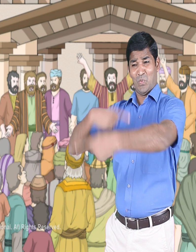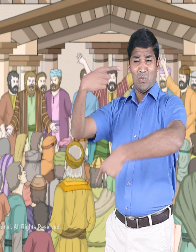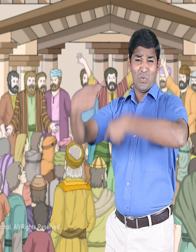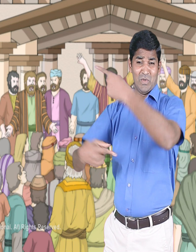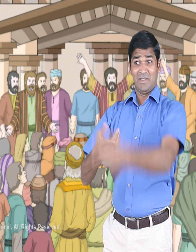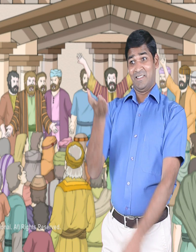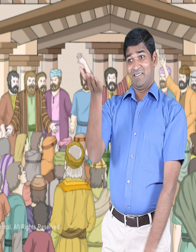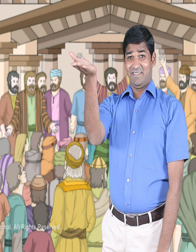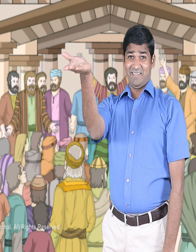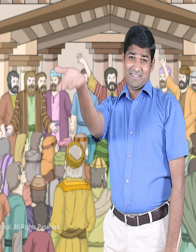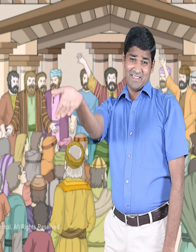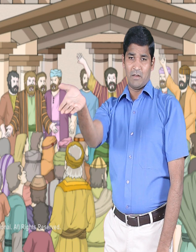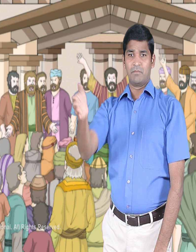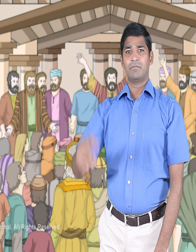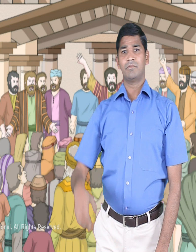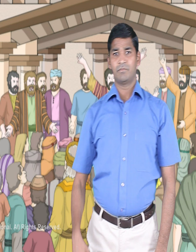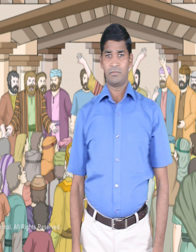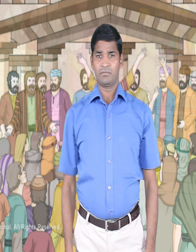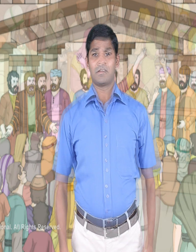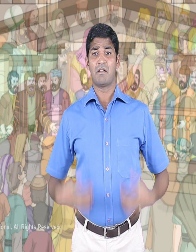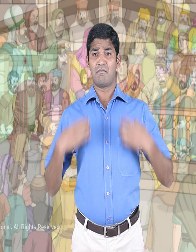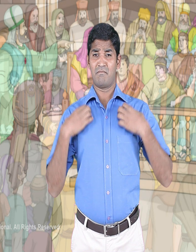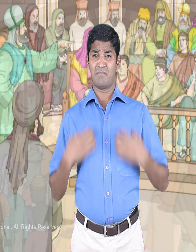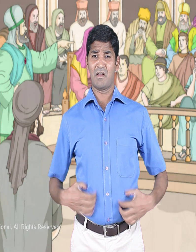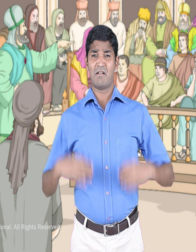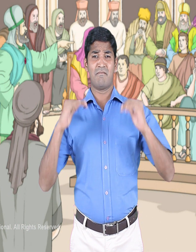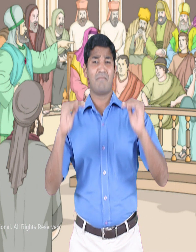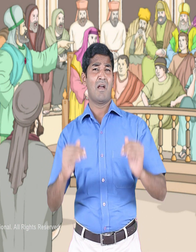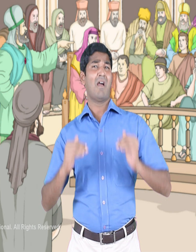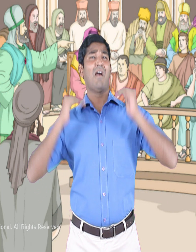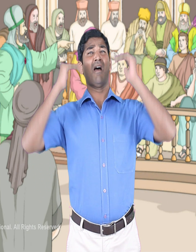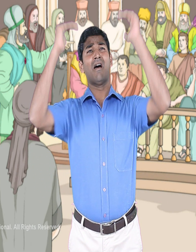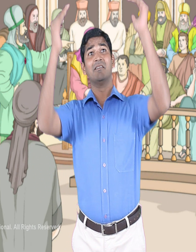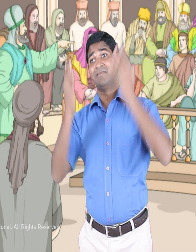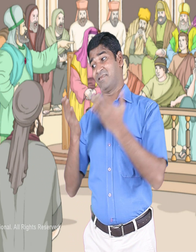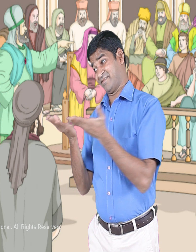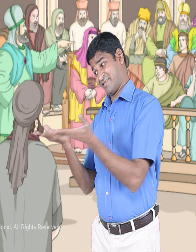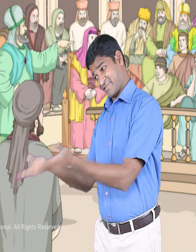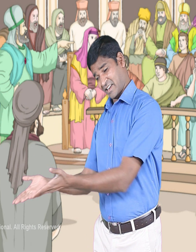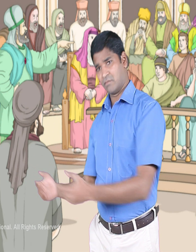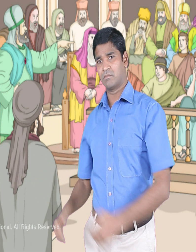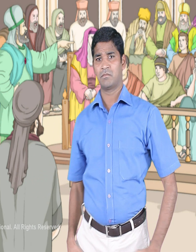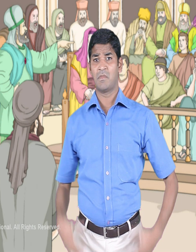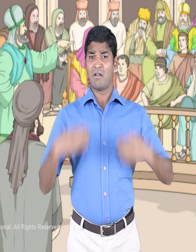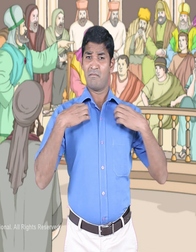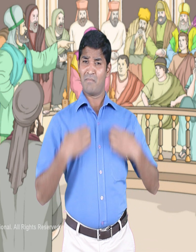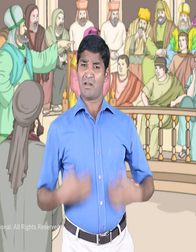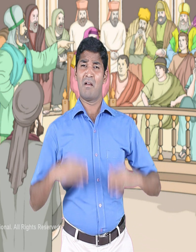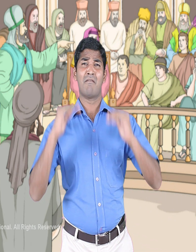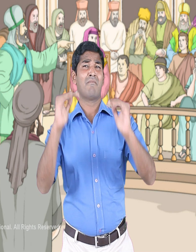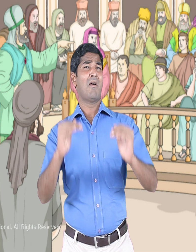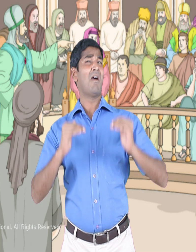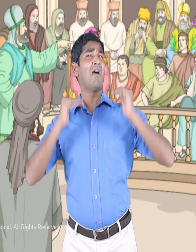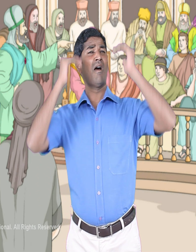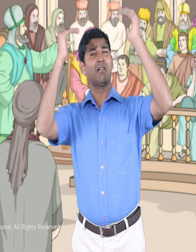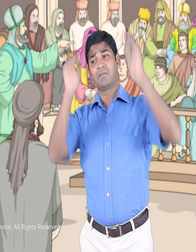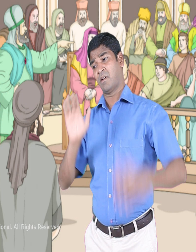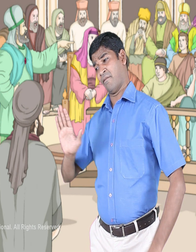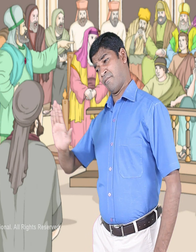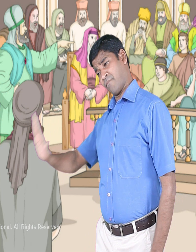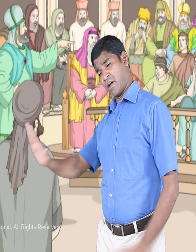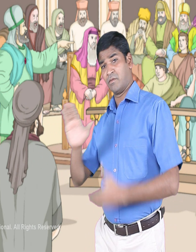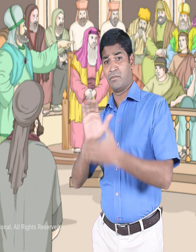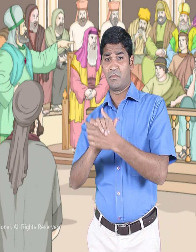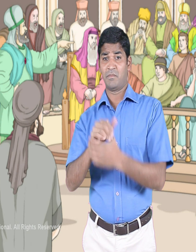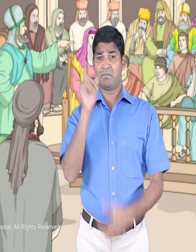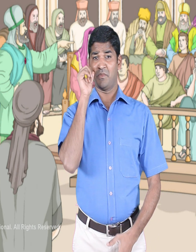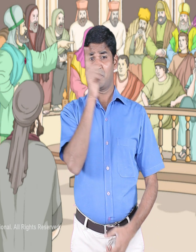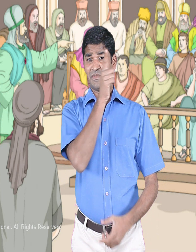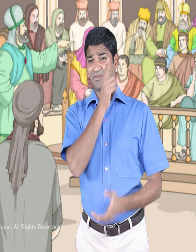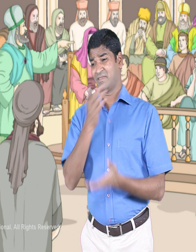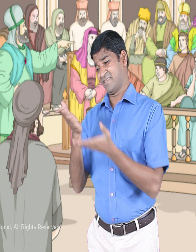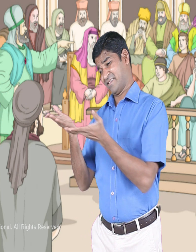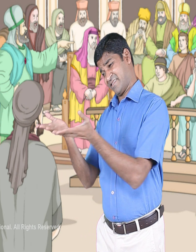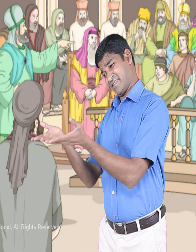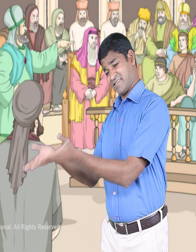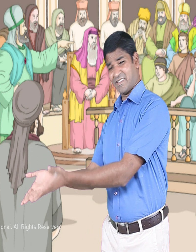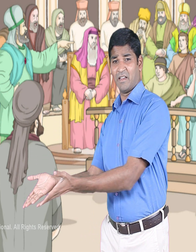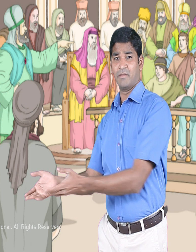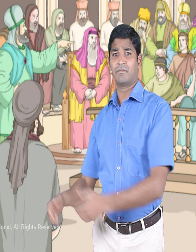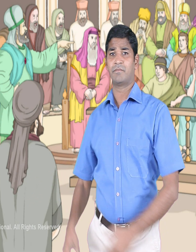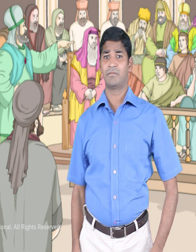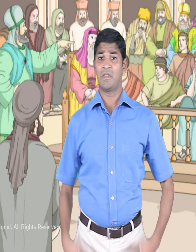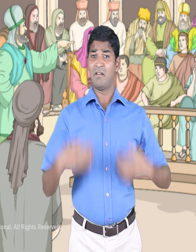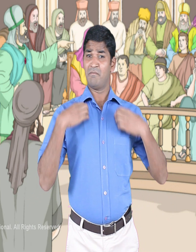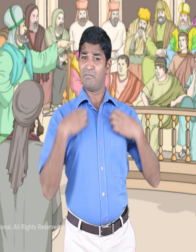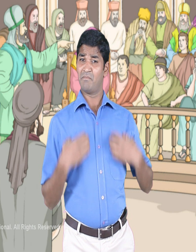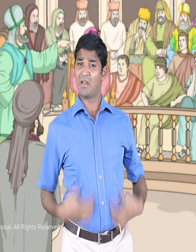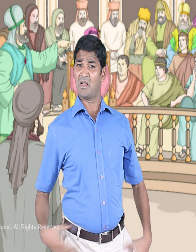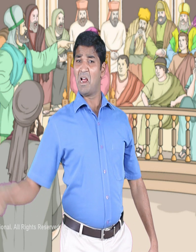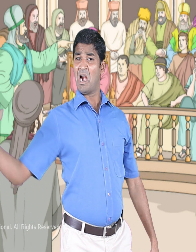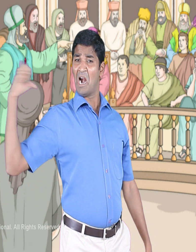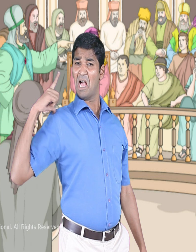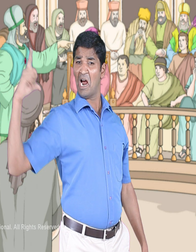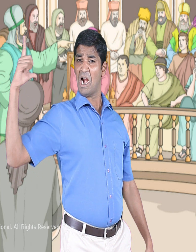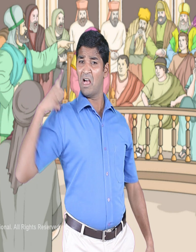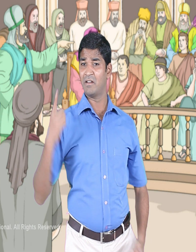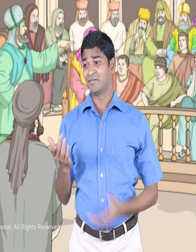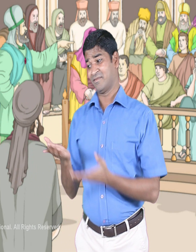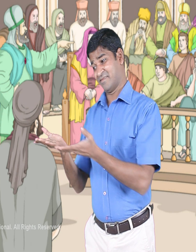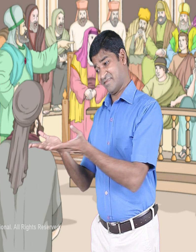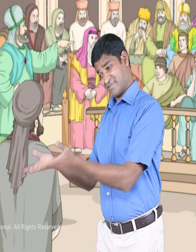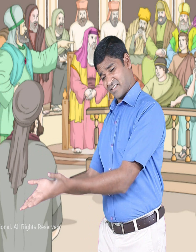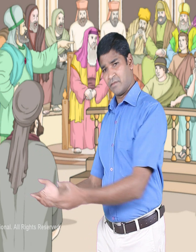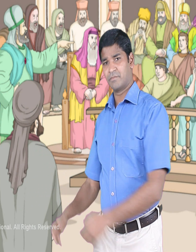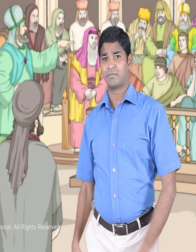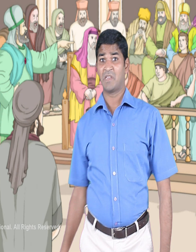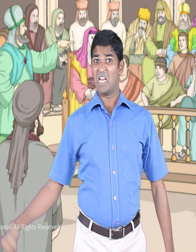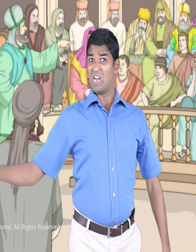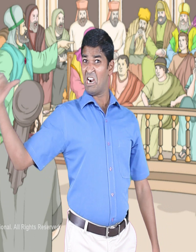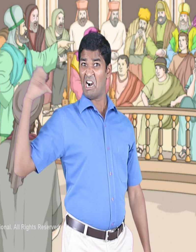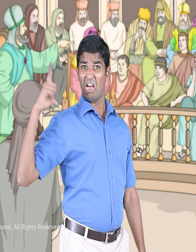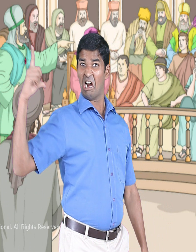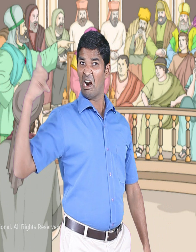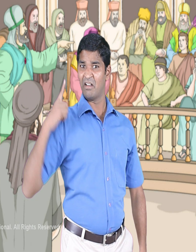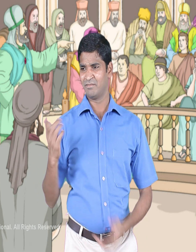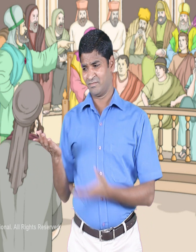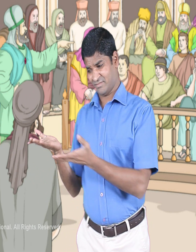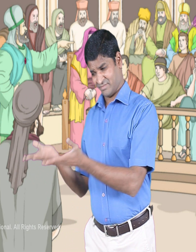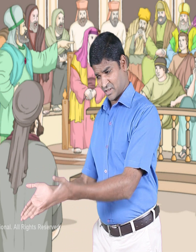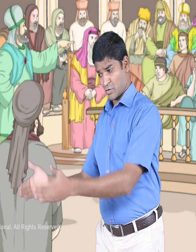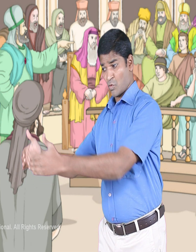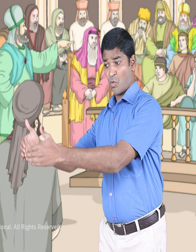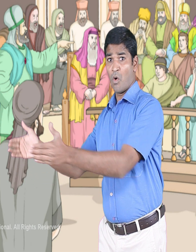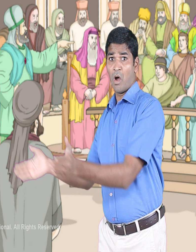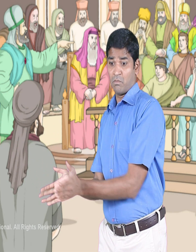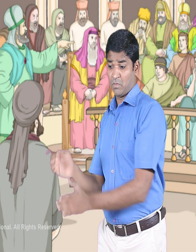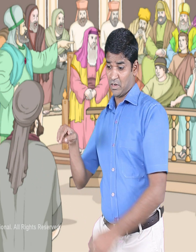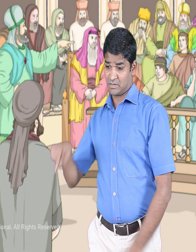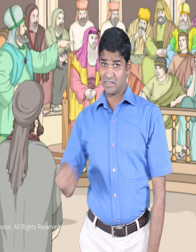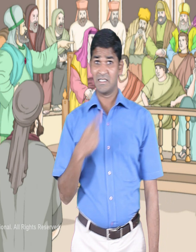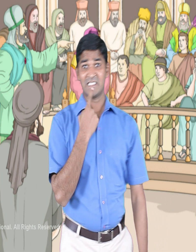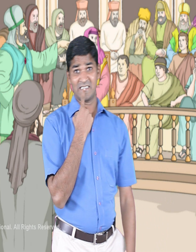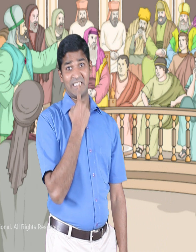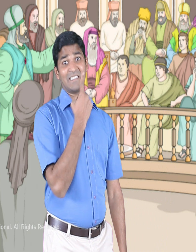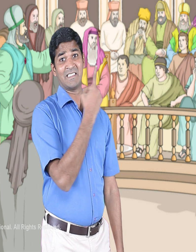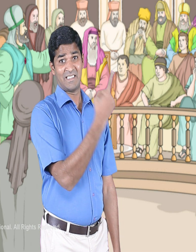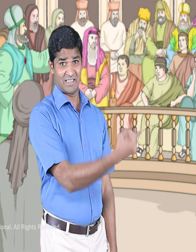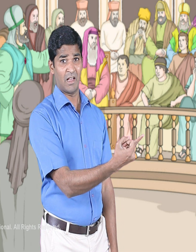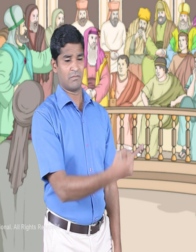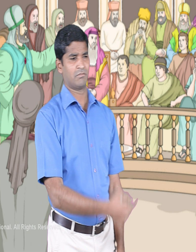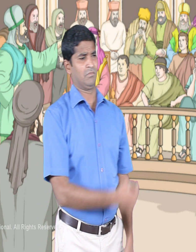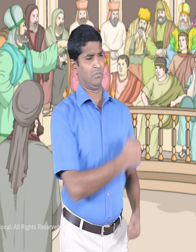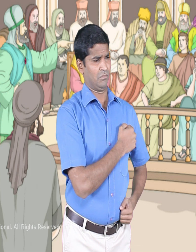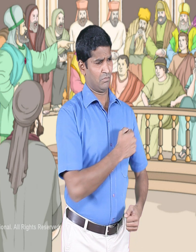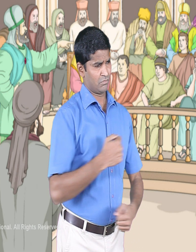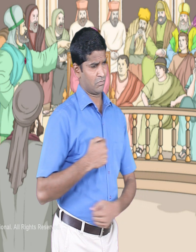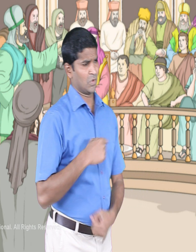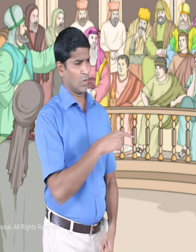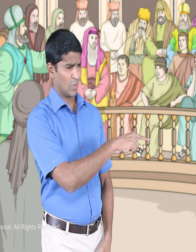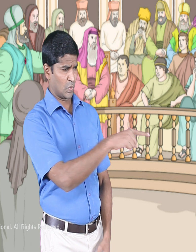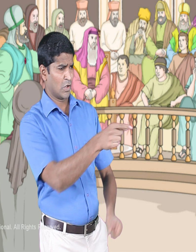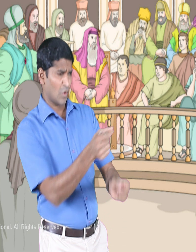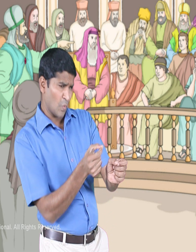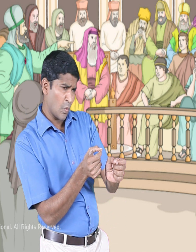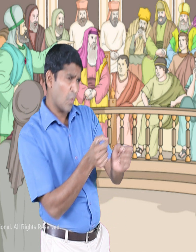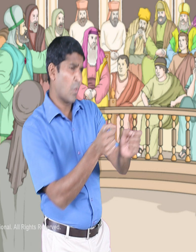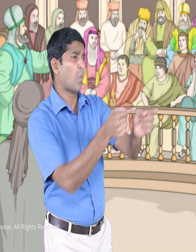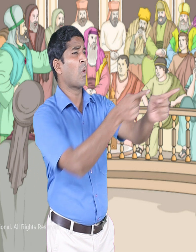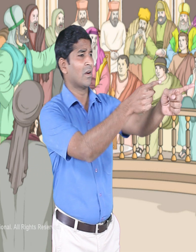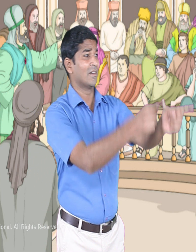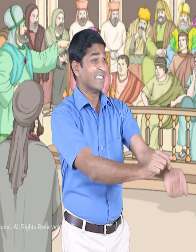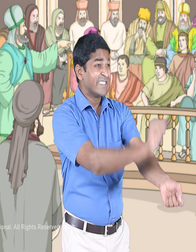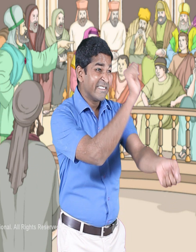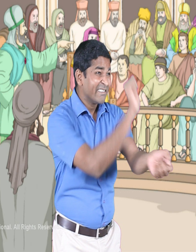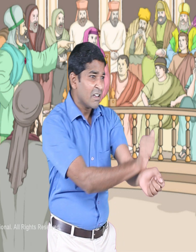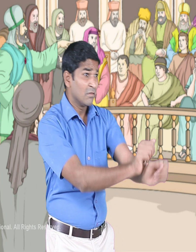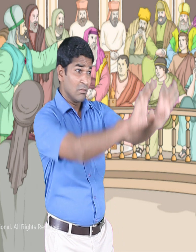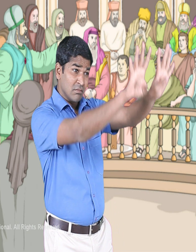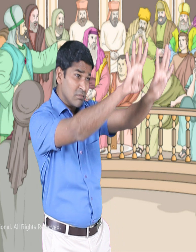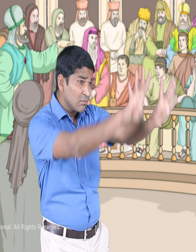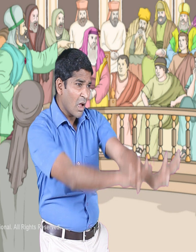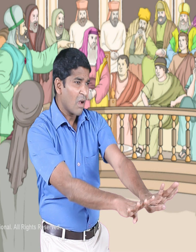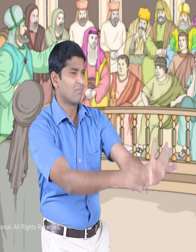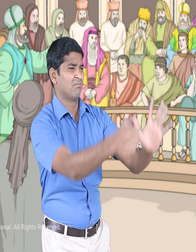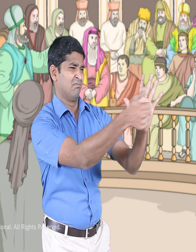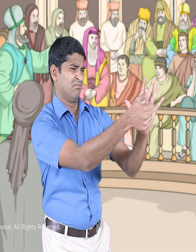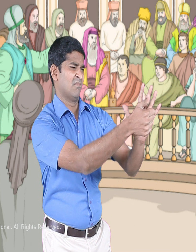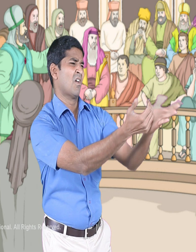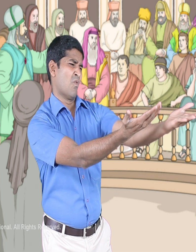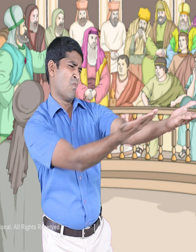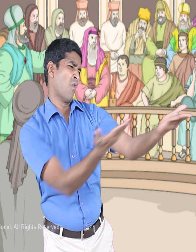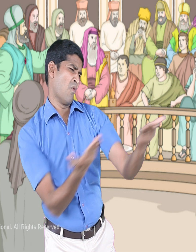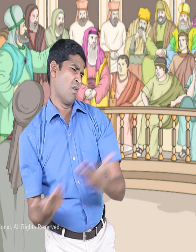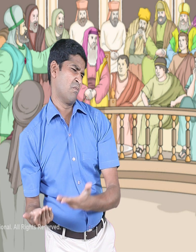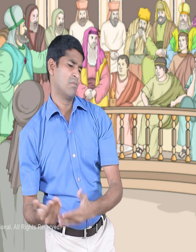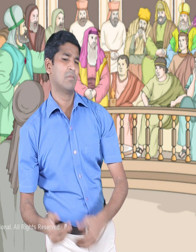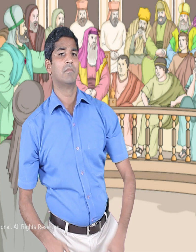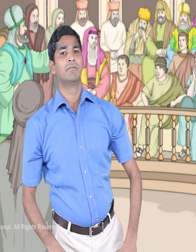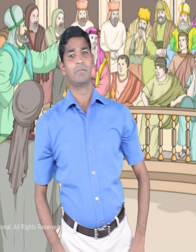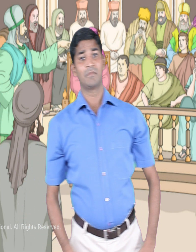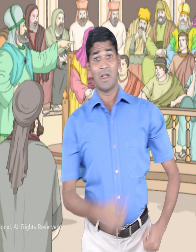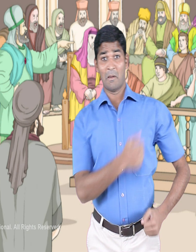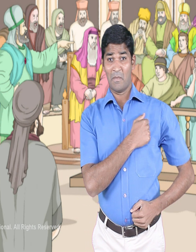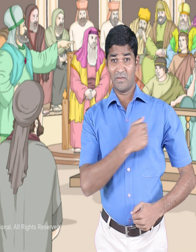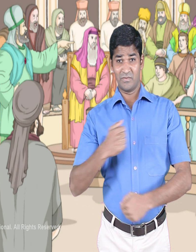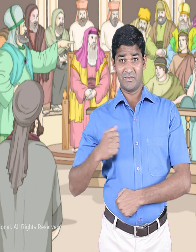When the high priest and his associates arrived, they convened the Sanhedrin—the full assembly of the elders of Israel—and sent to the jail for the apostles.